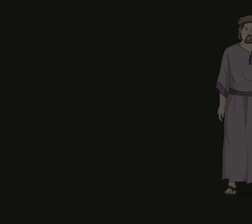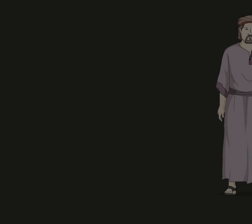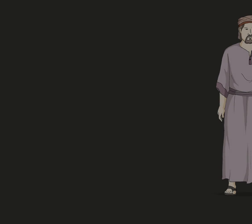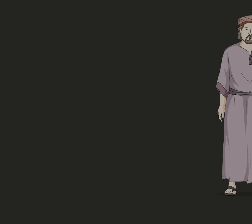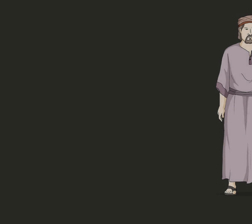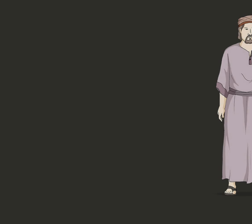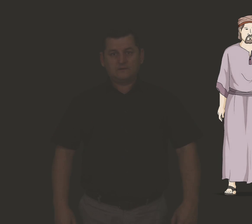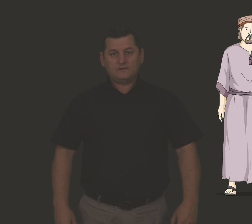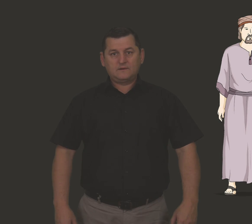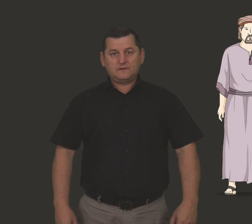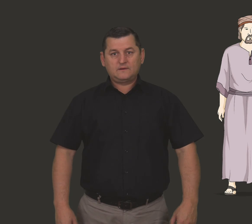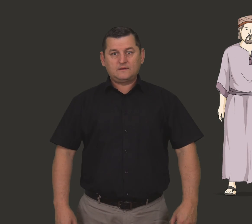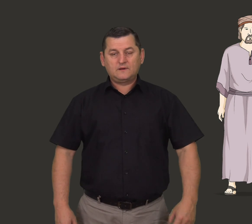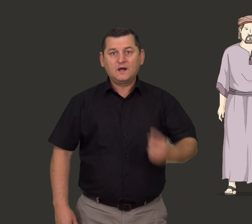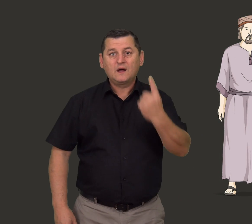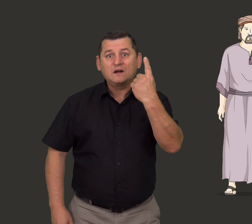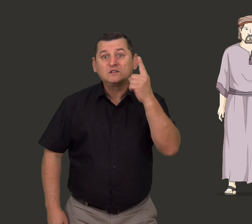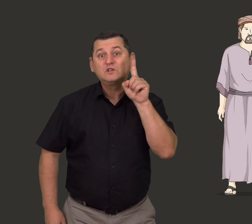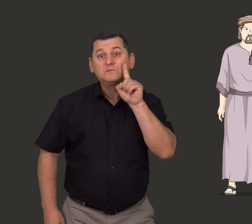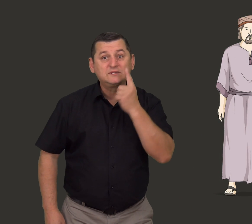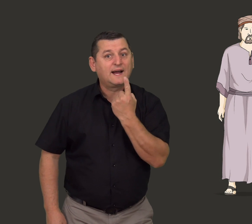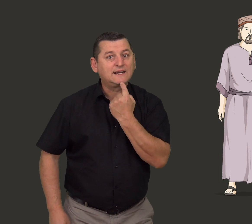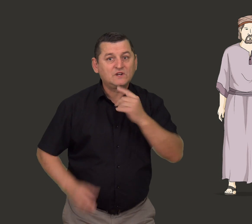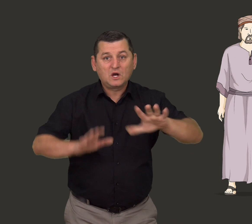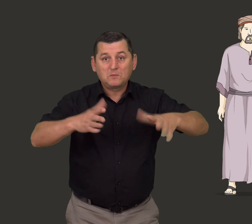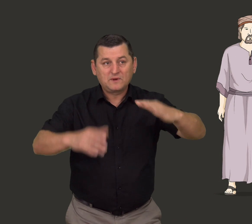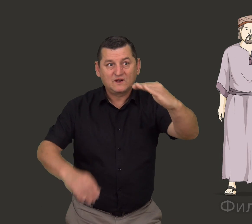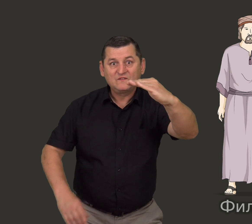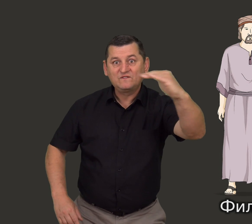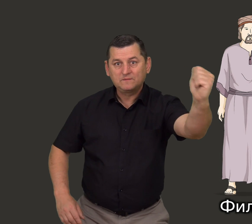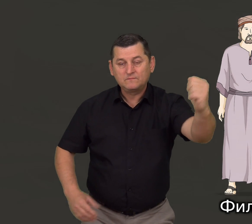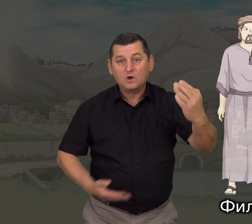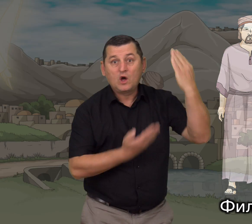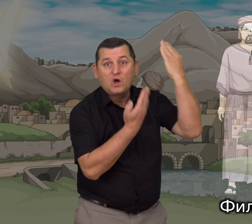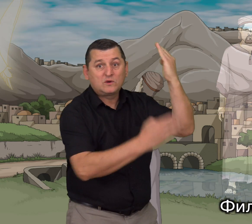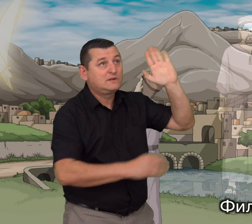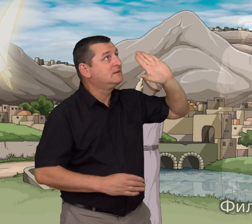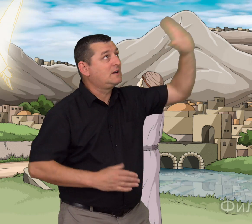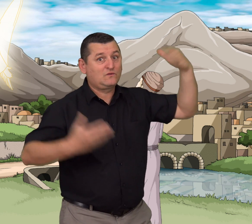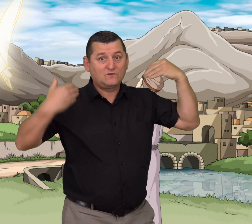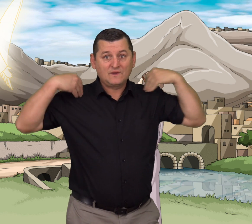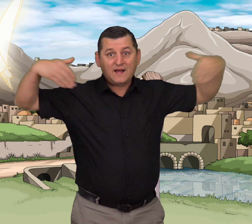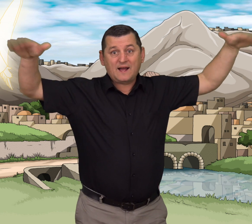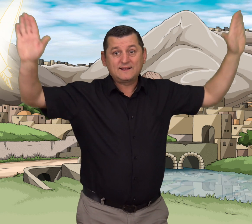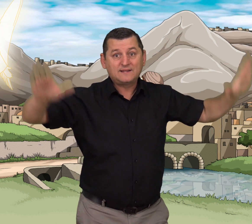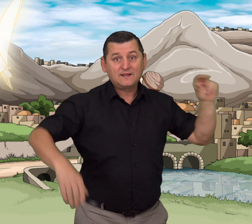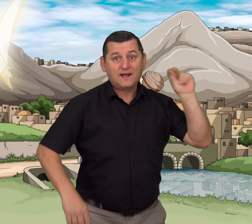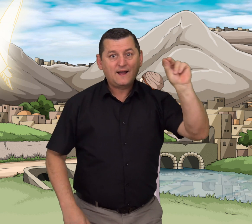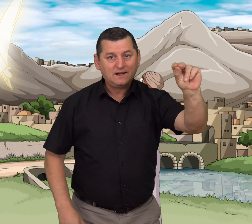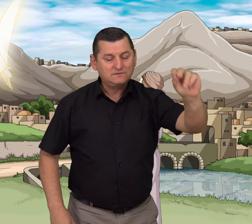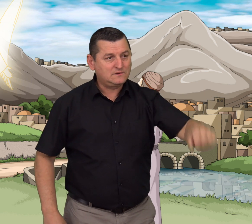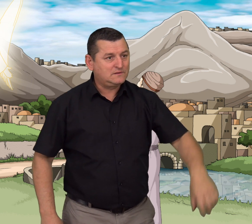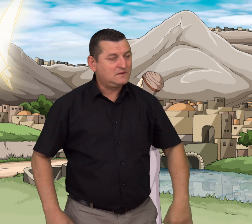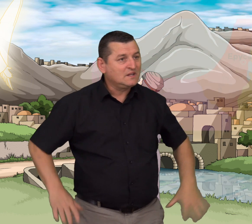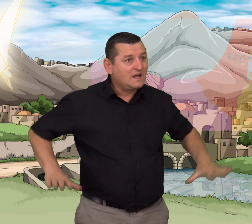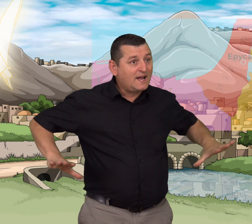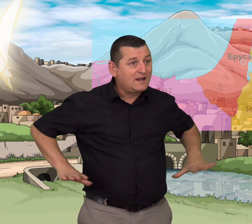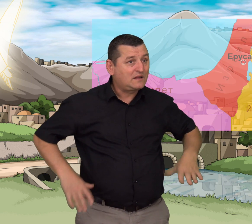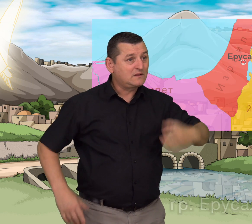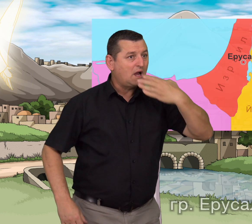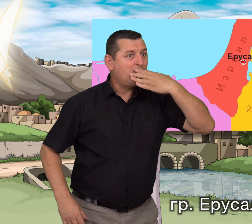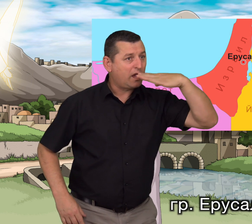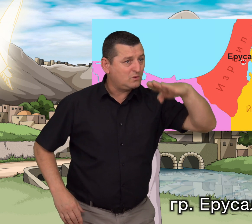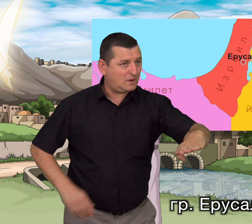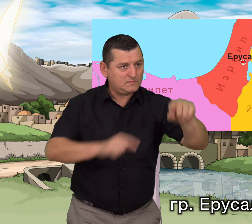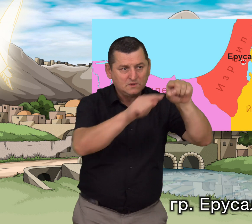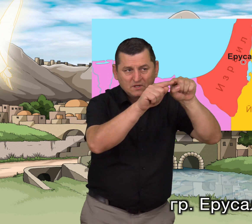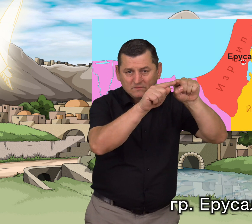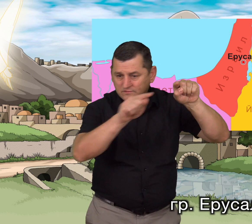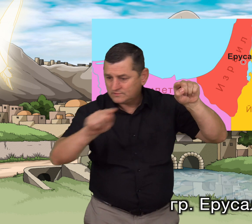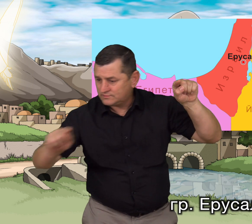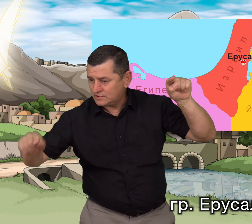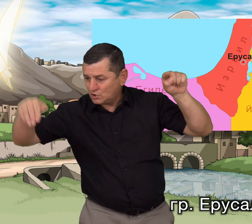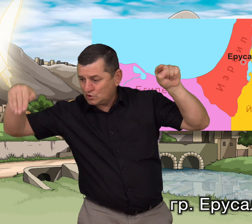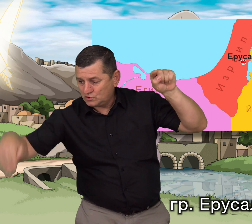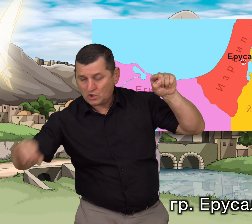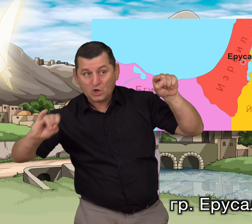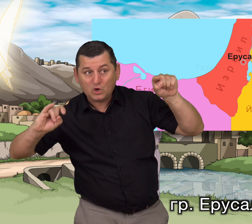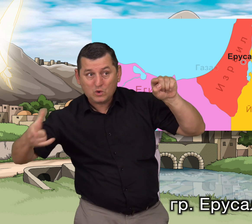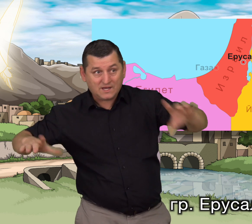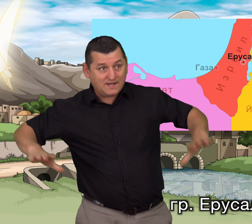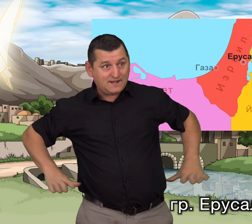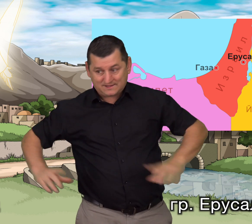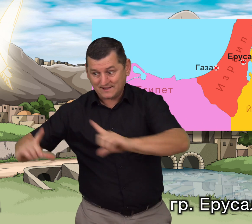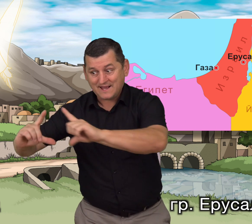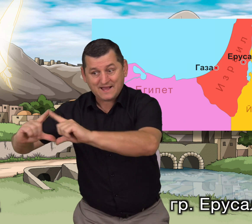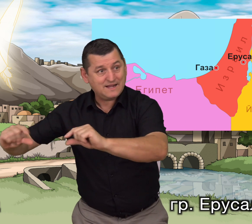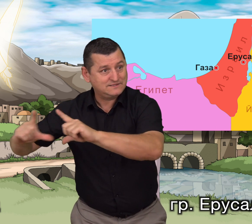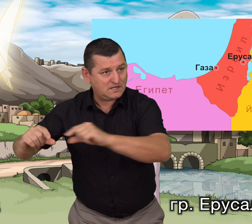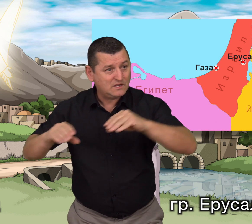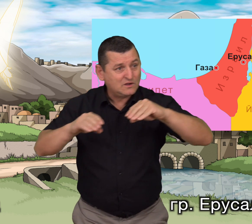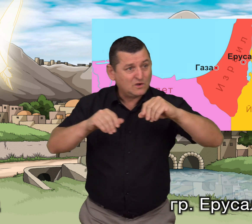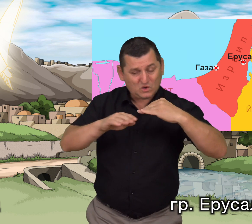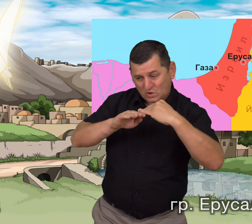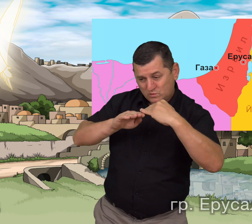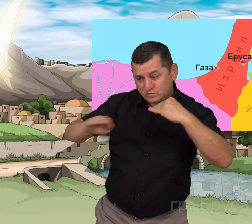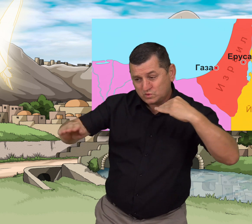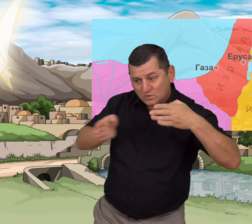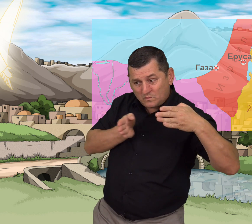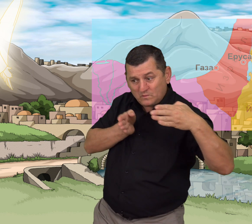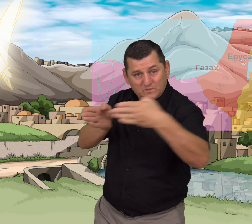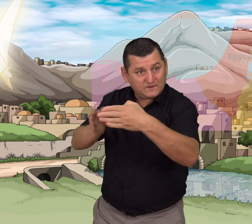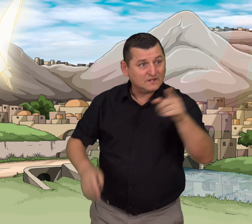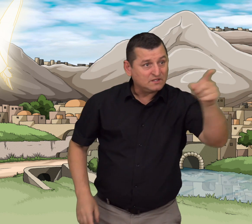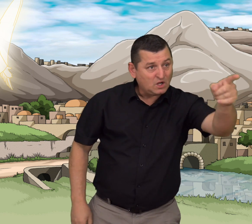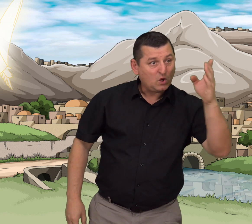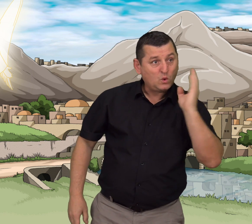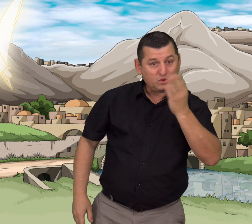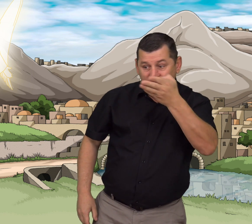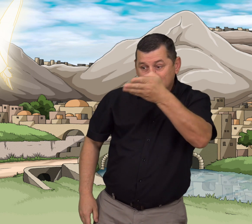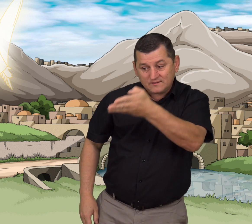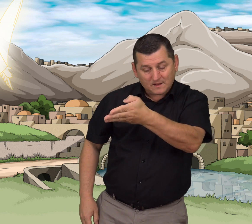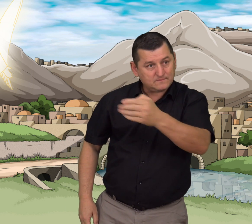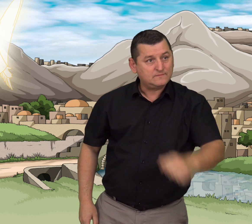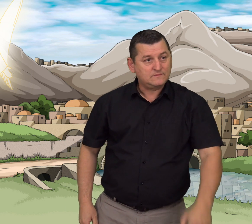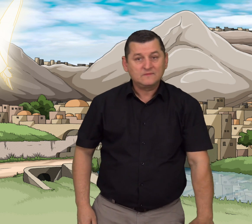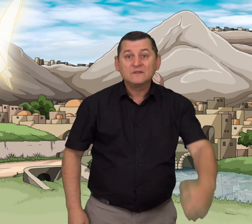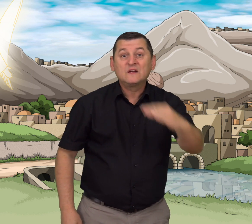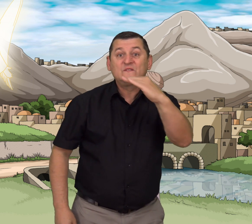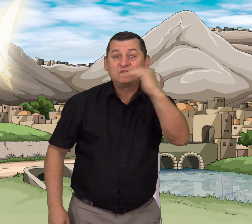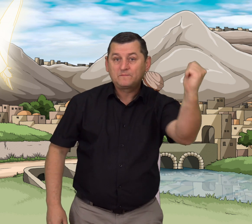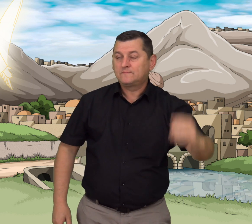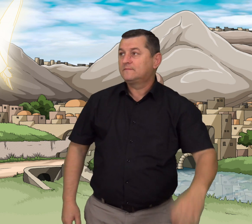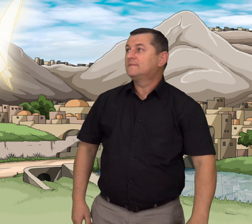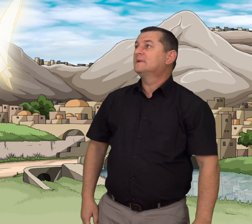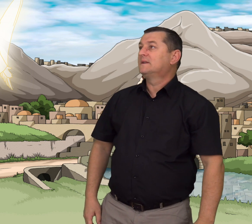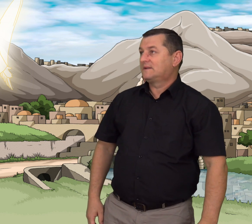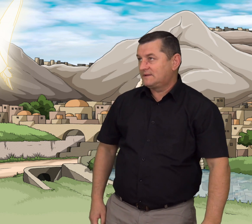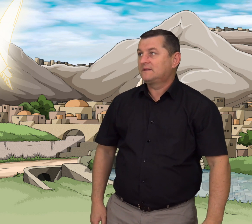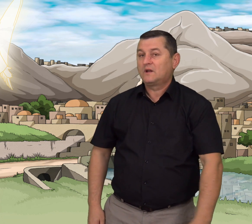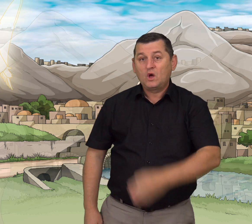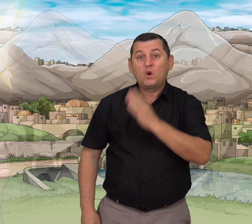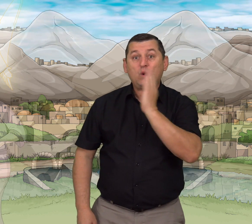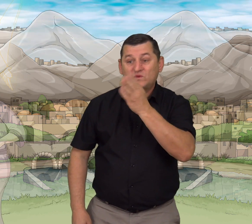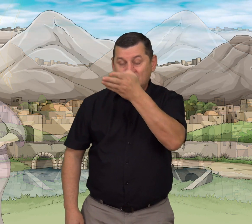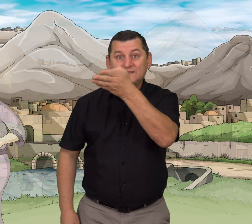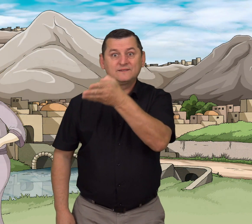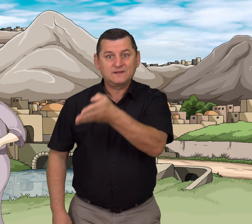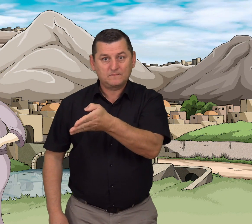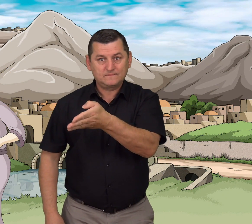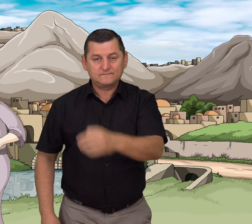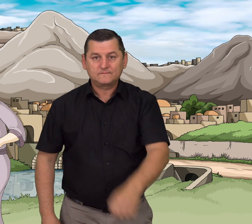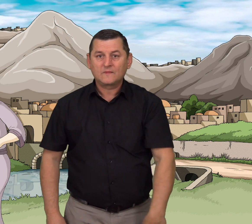Now an angel of the Lord said to Philip, “Get up and go south to the desert road that goes down from Jerusalem to Gaza.”